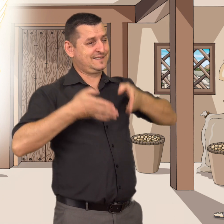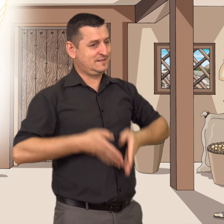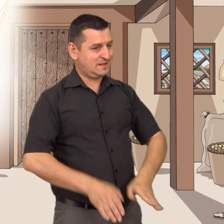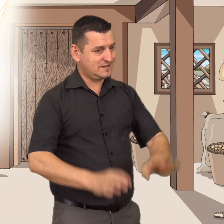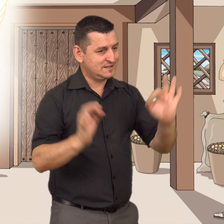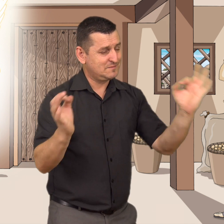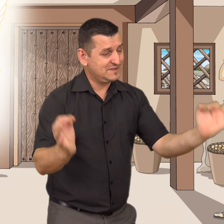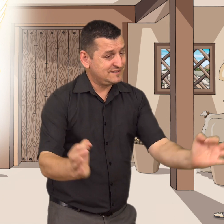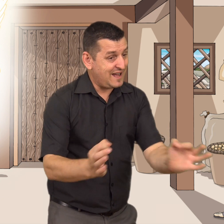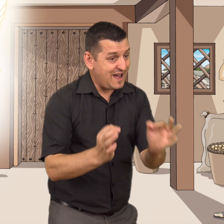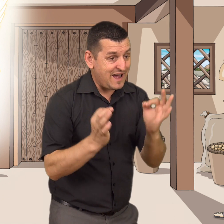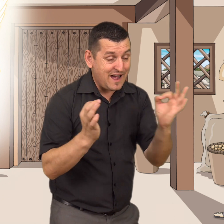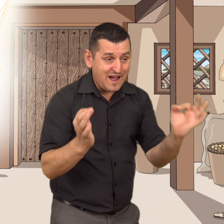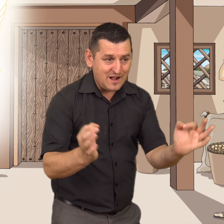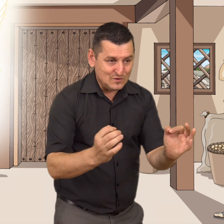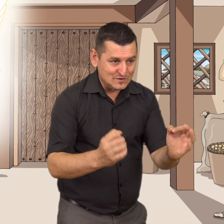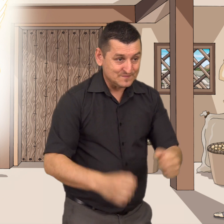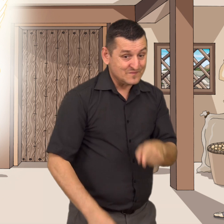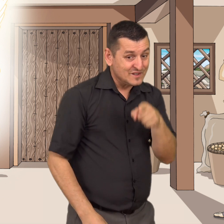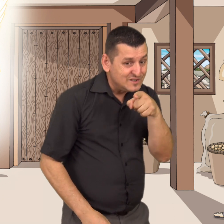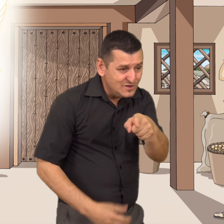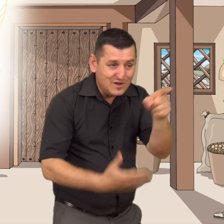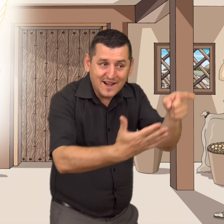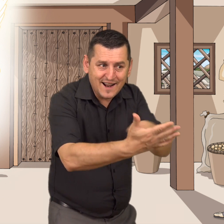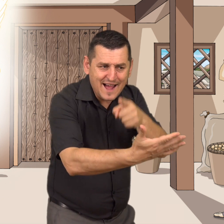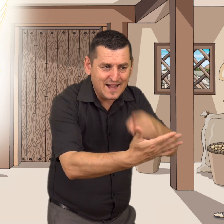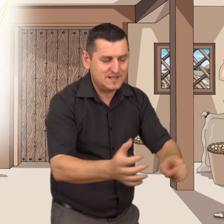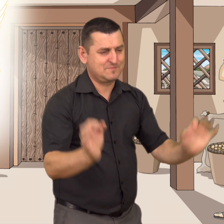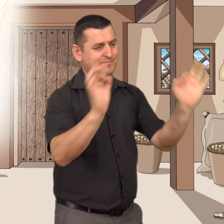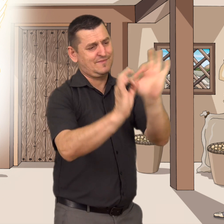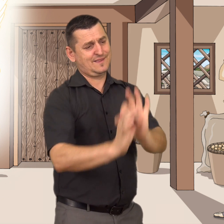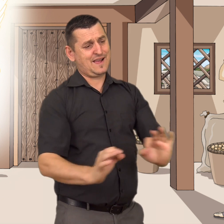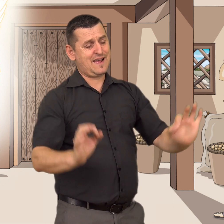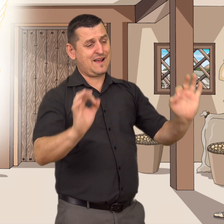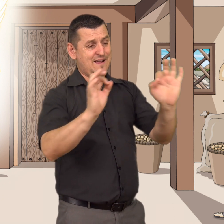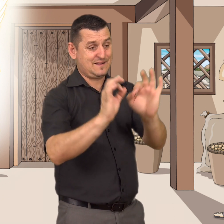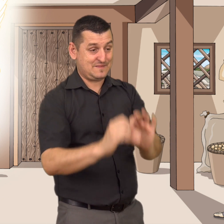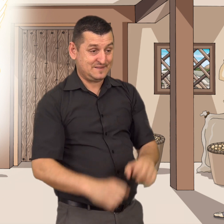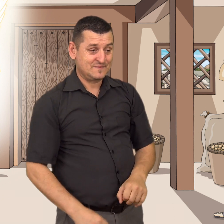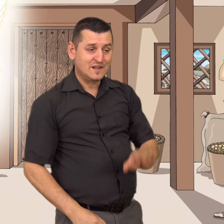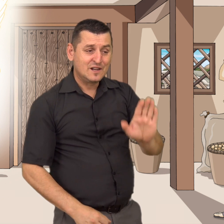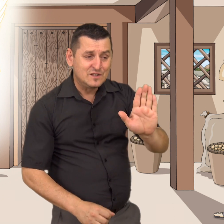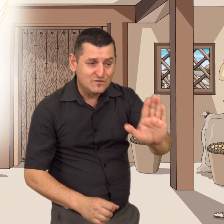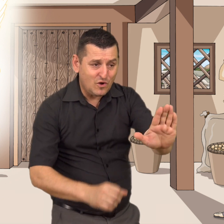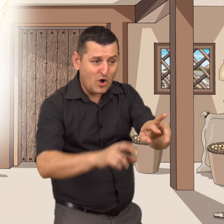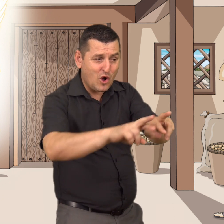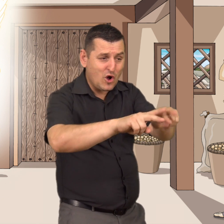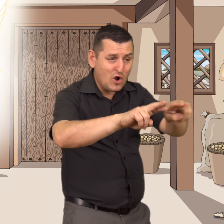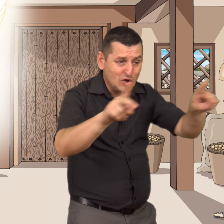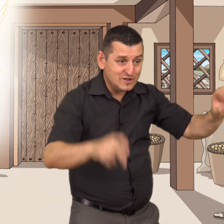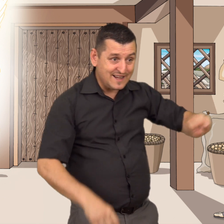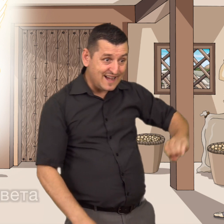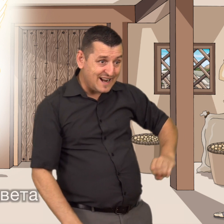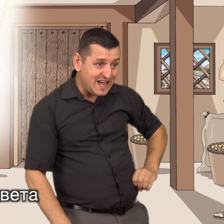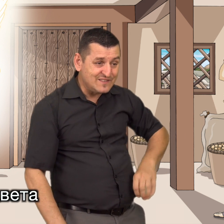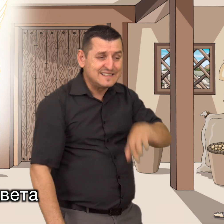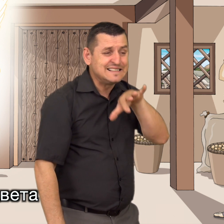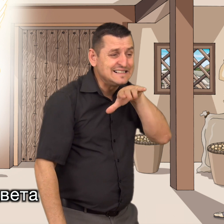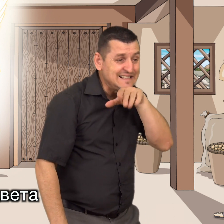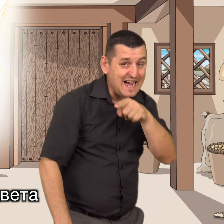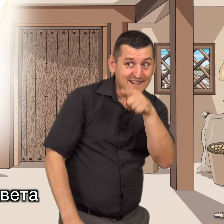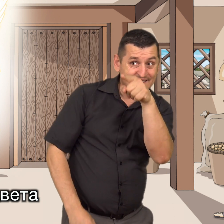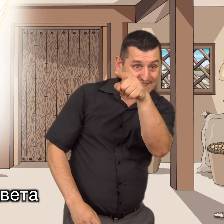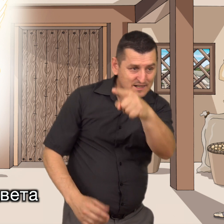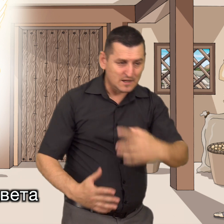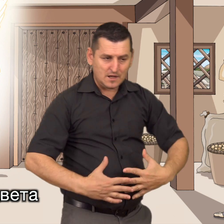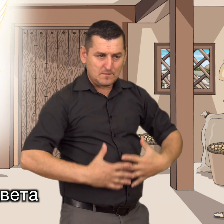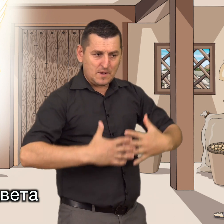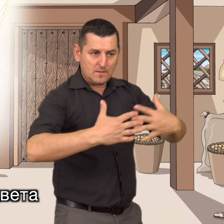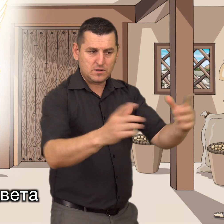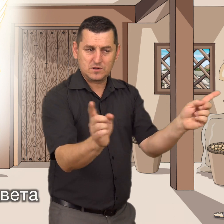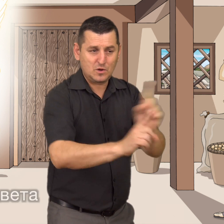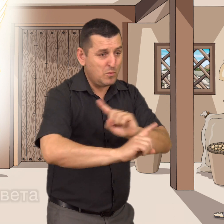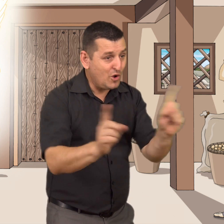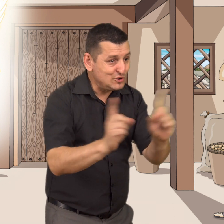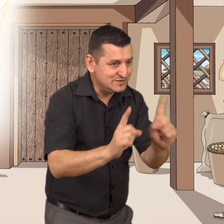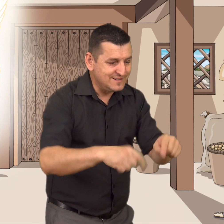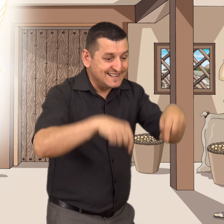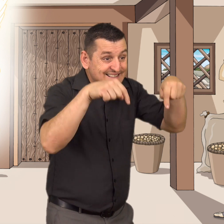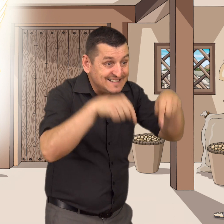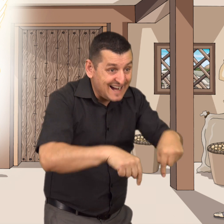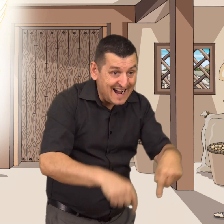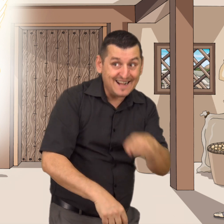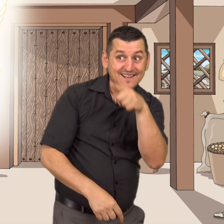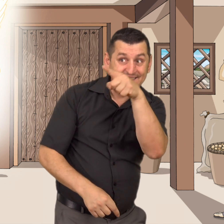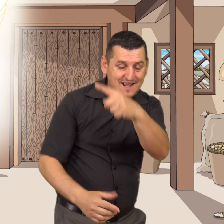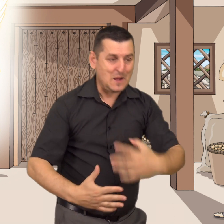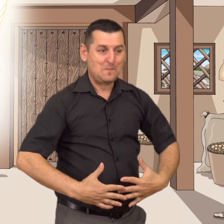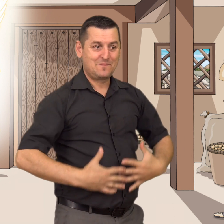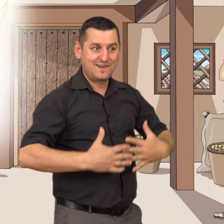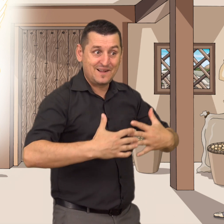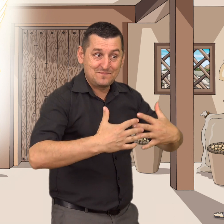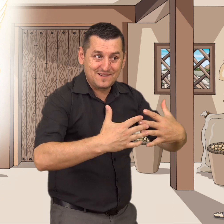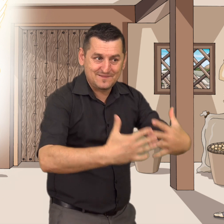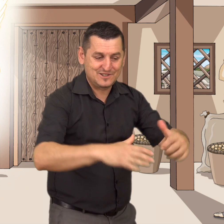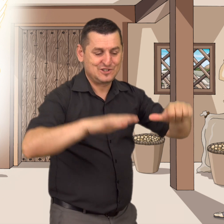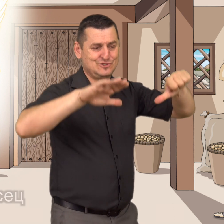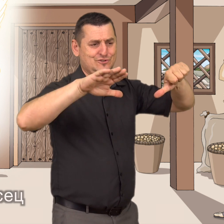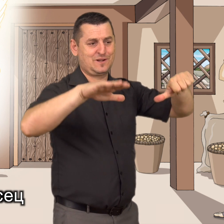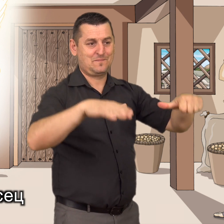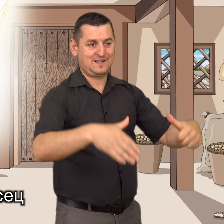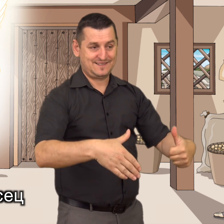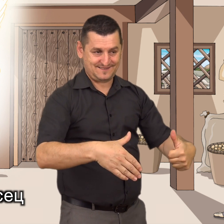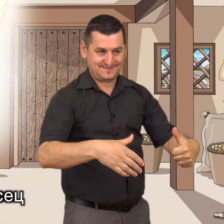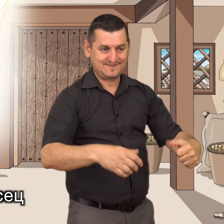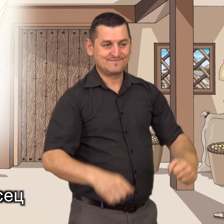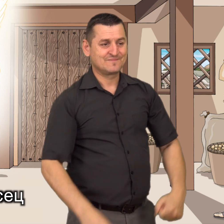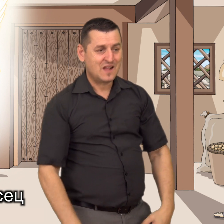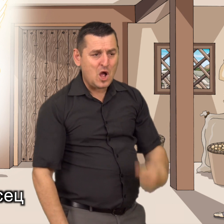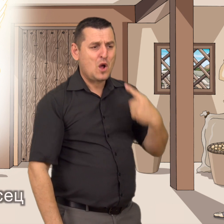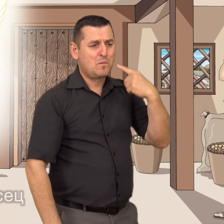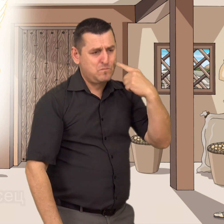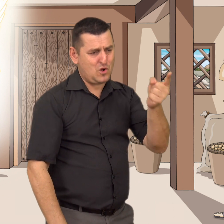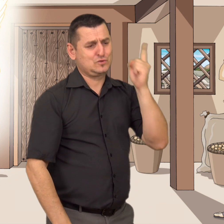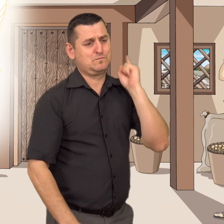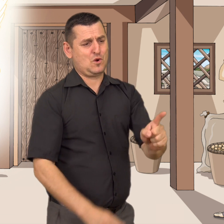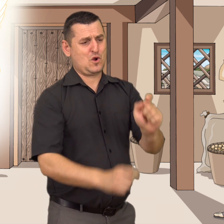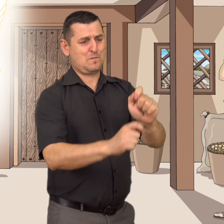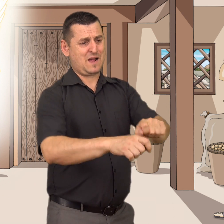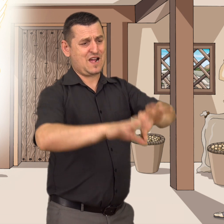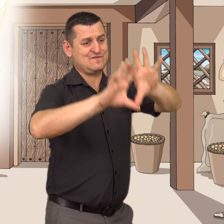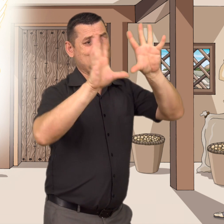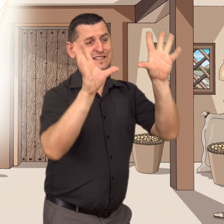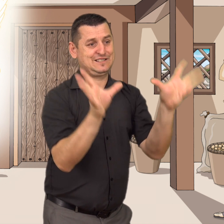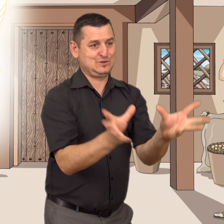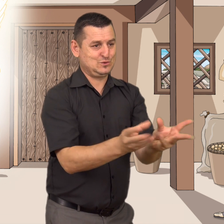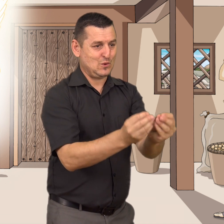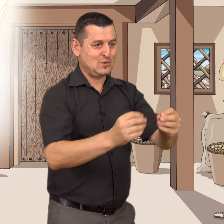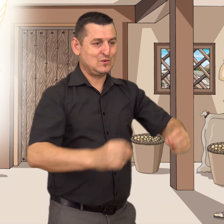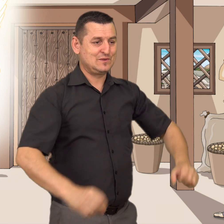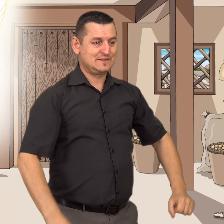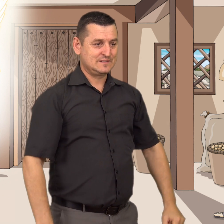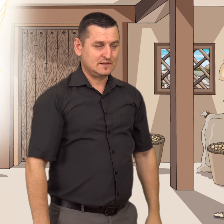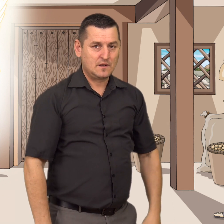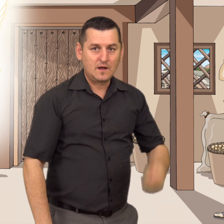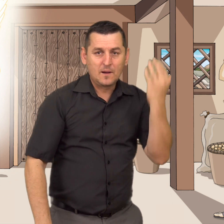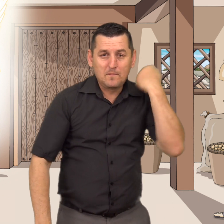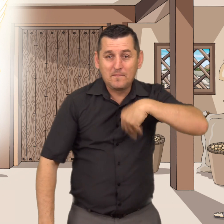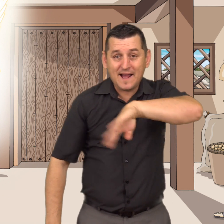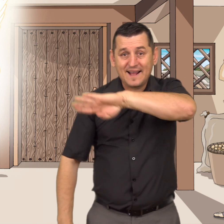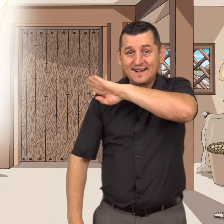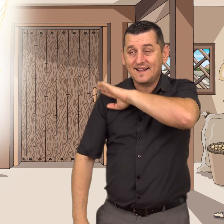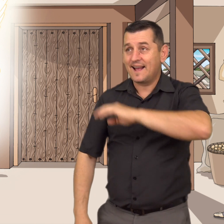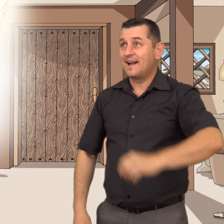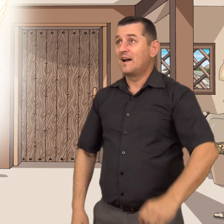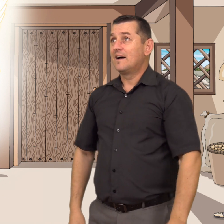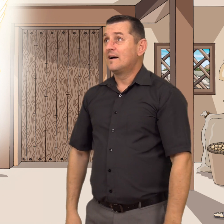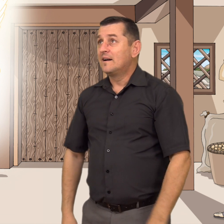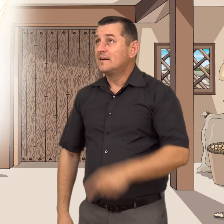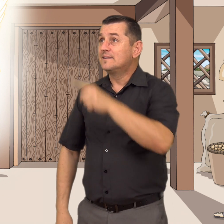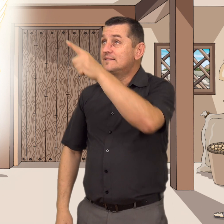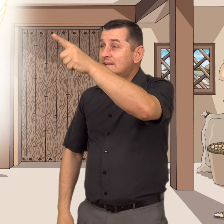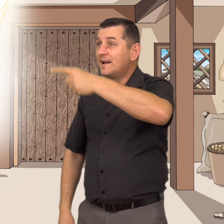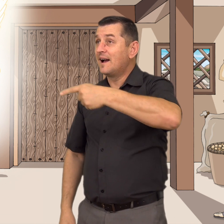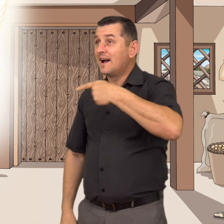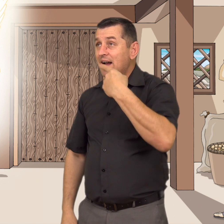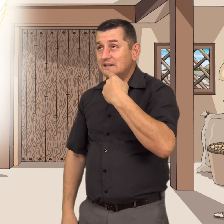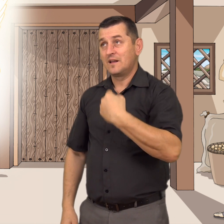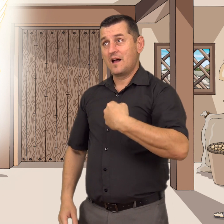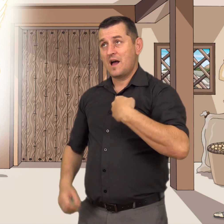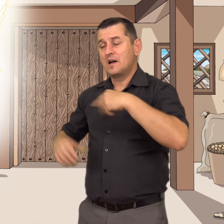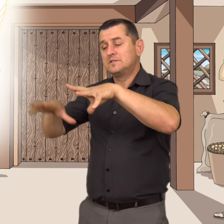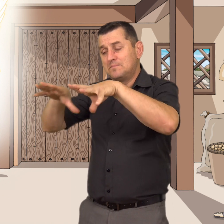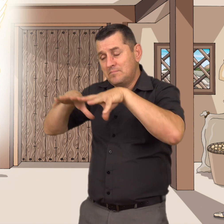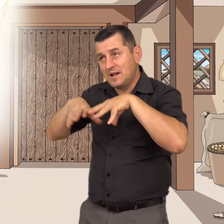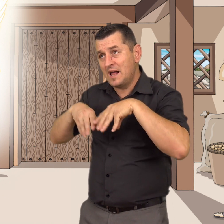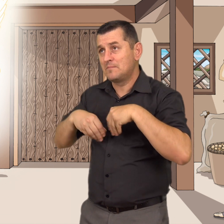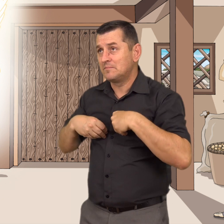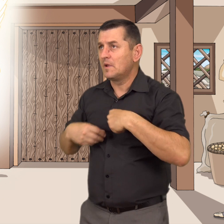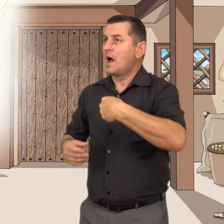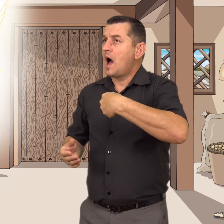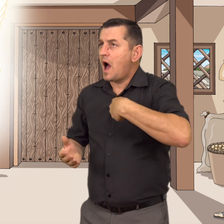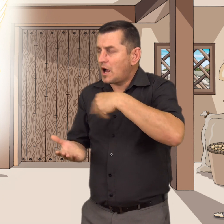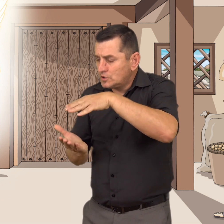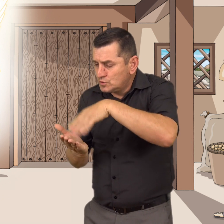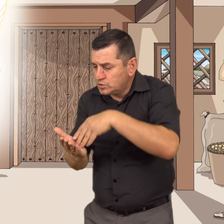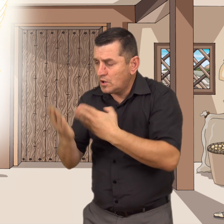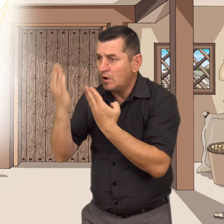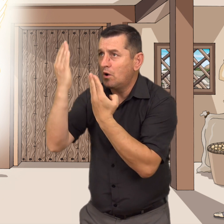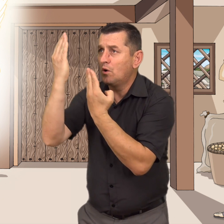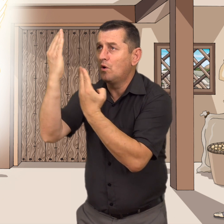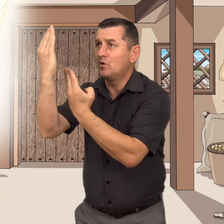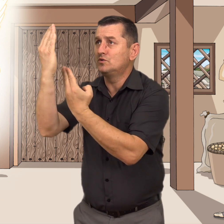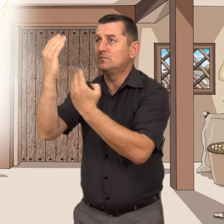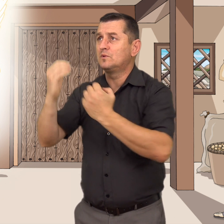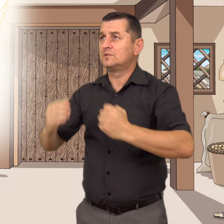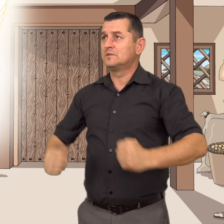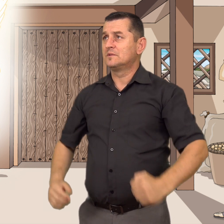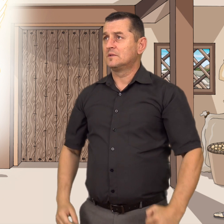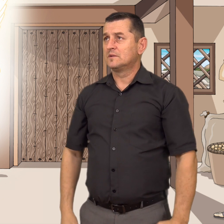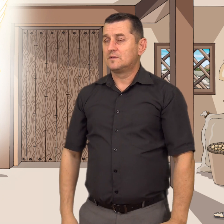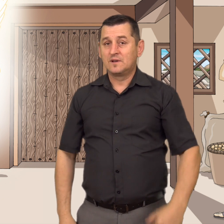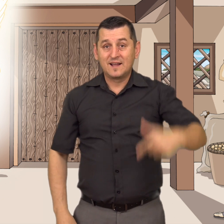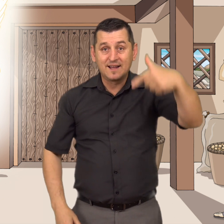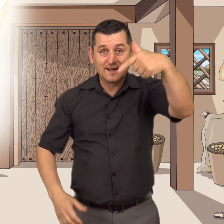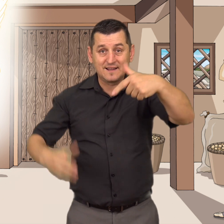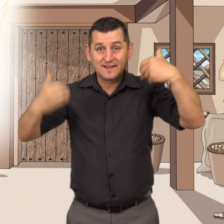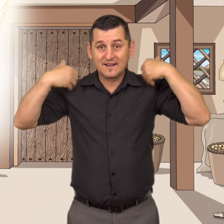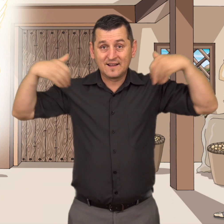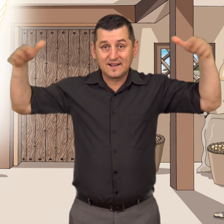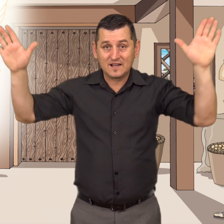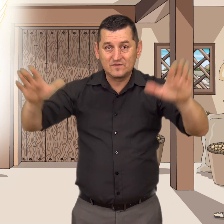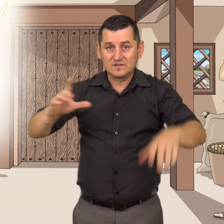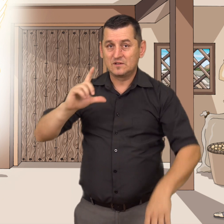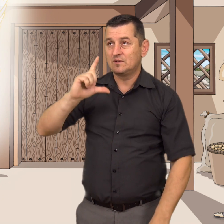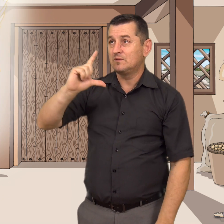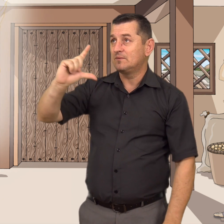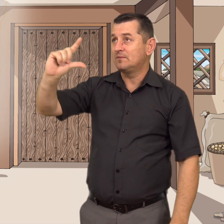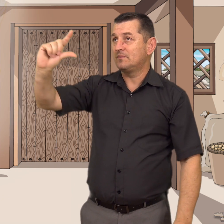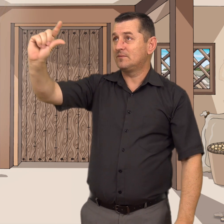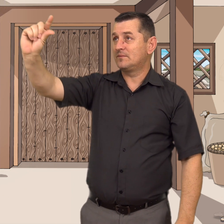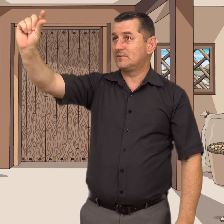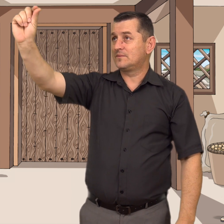Look, even Elizabeth your relative has conceived a son in her old age, and she who was called barren is in her sixth month. For no word from God will ever fail.” “I am the Lord’s servant,” Mary answered.